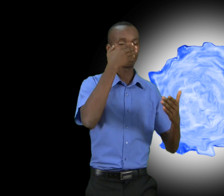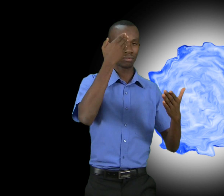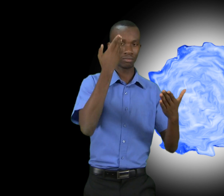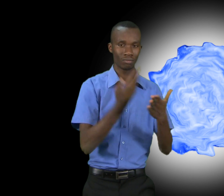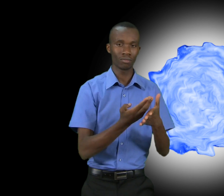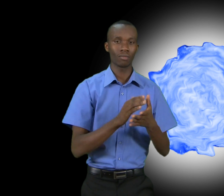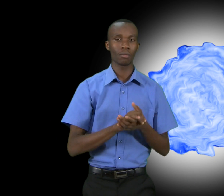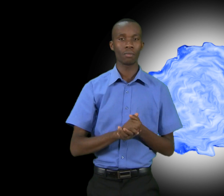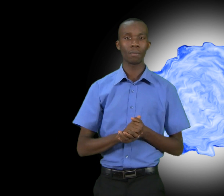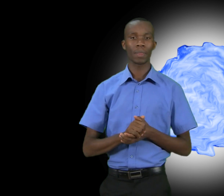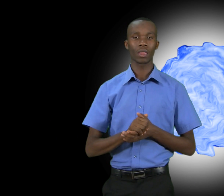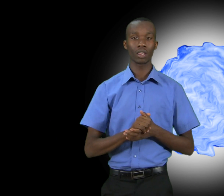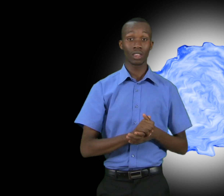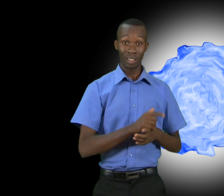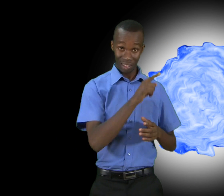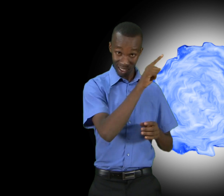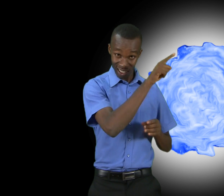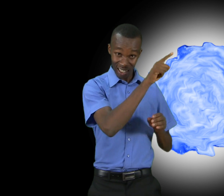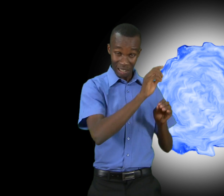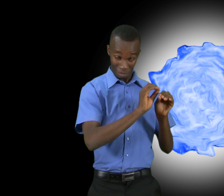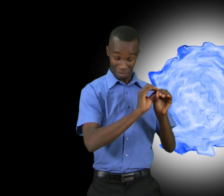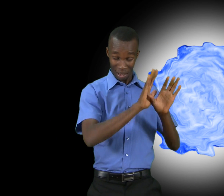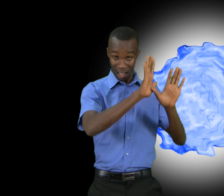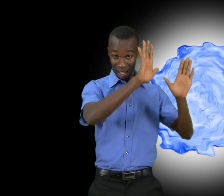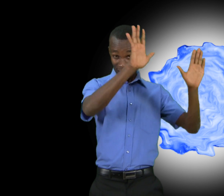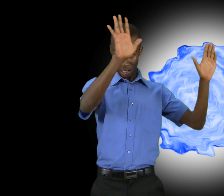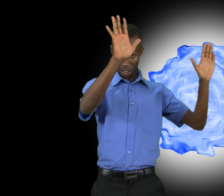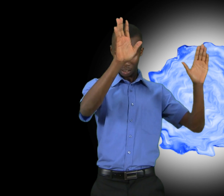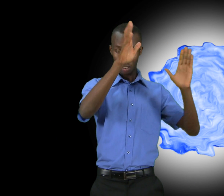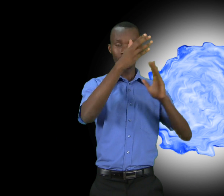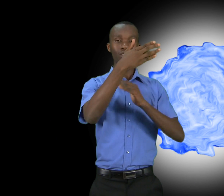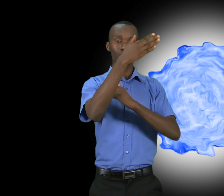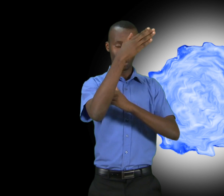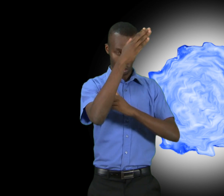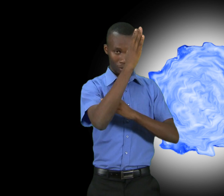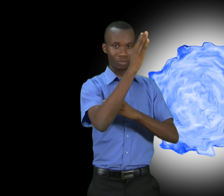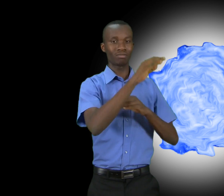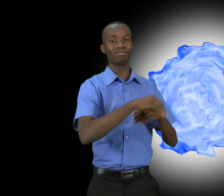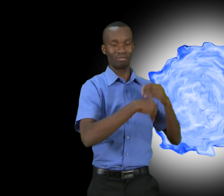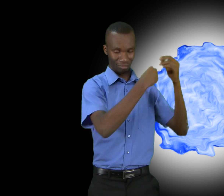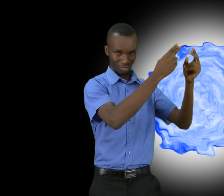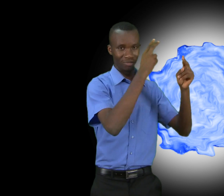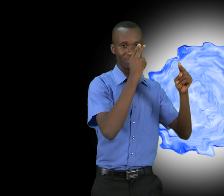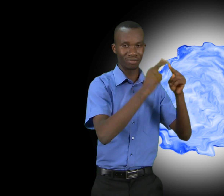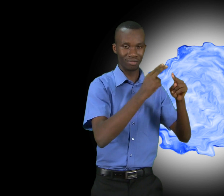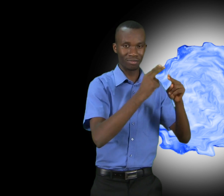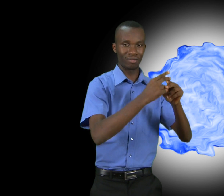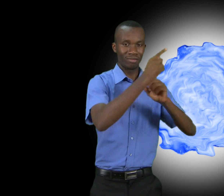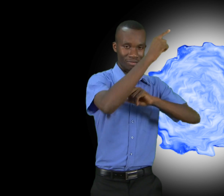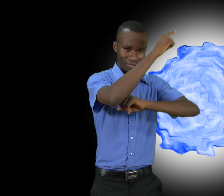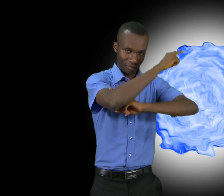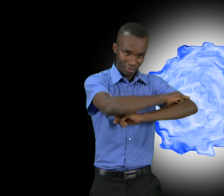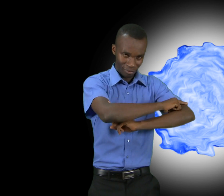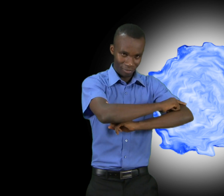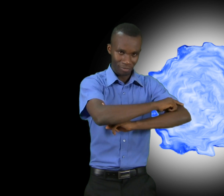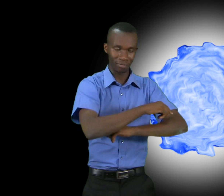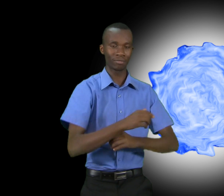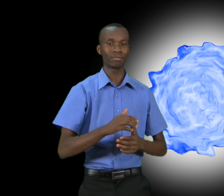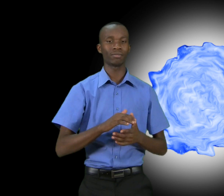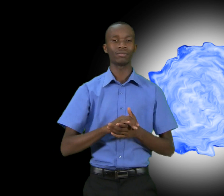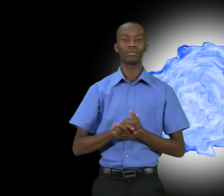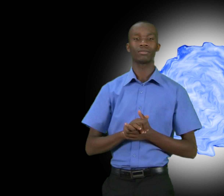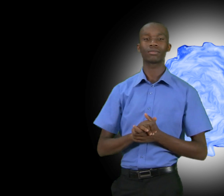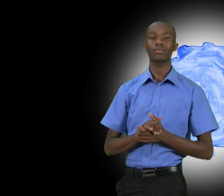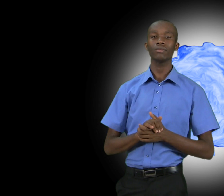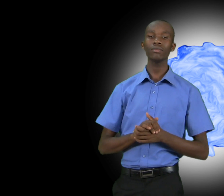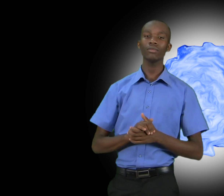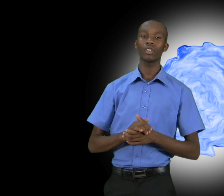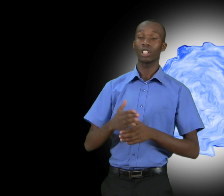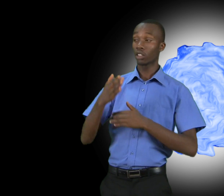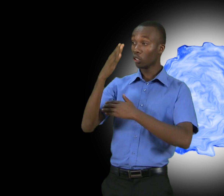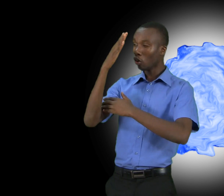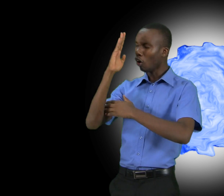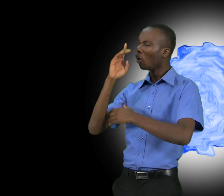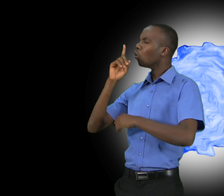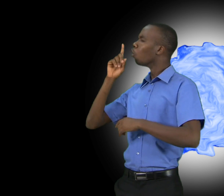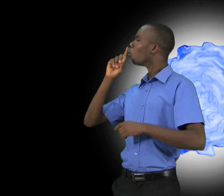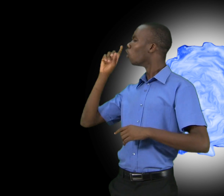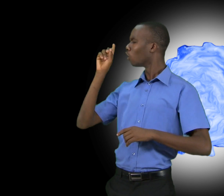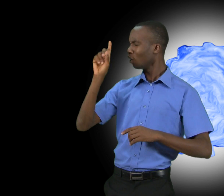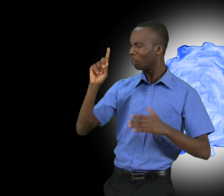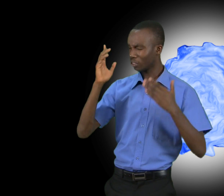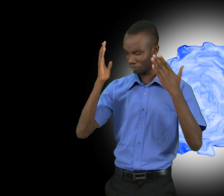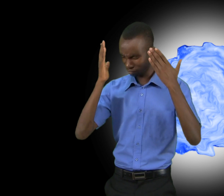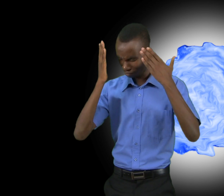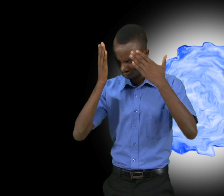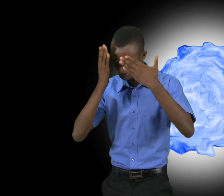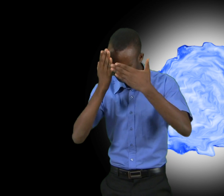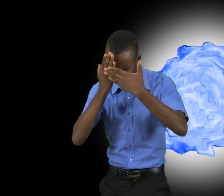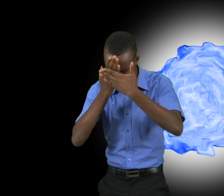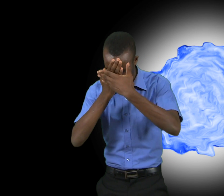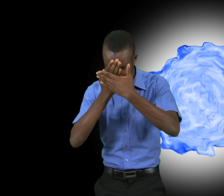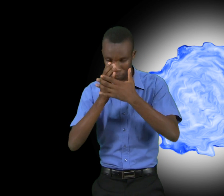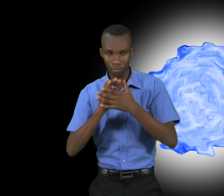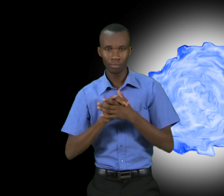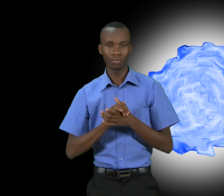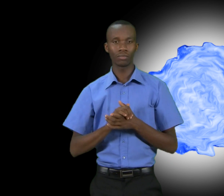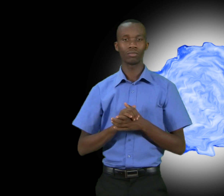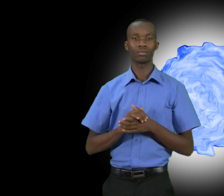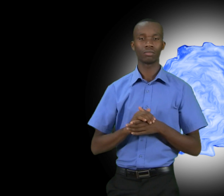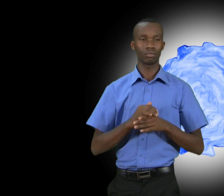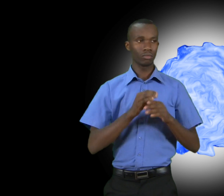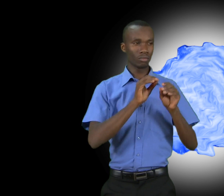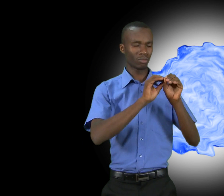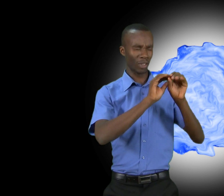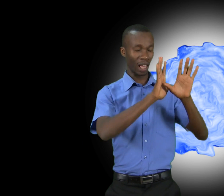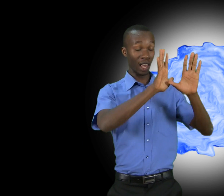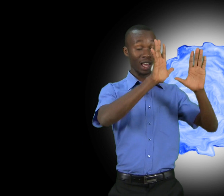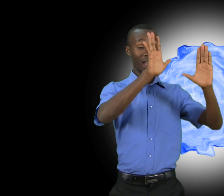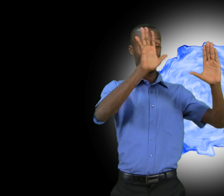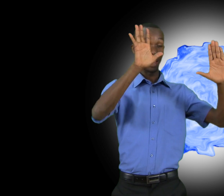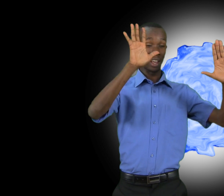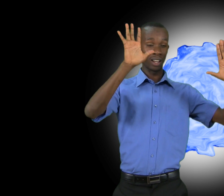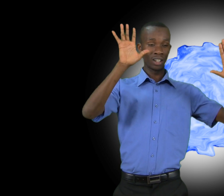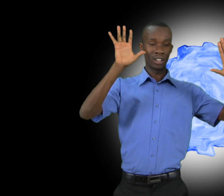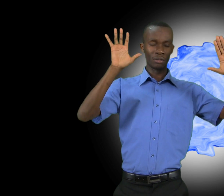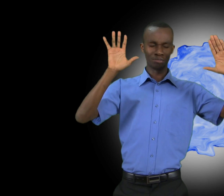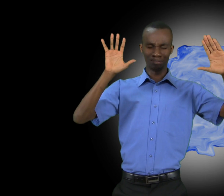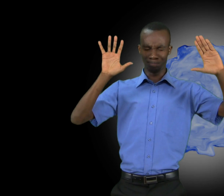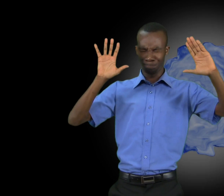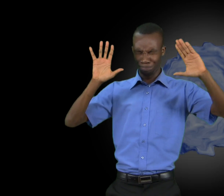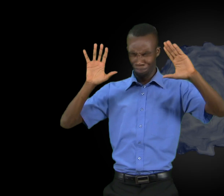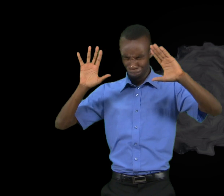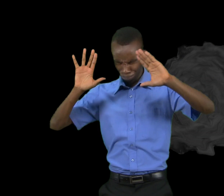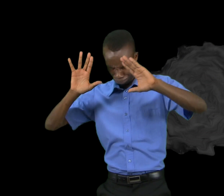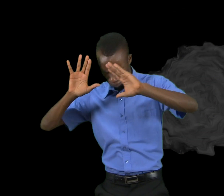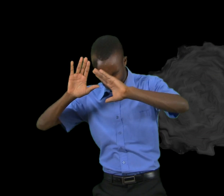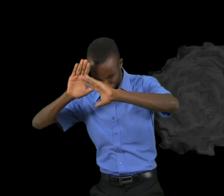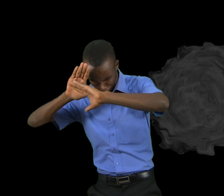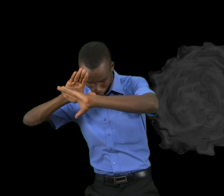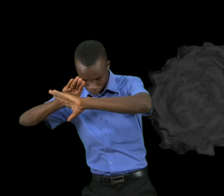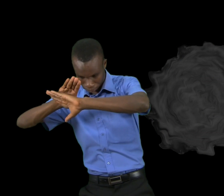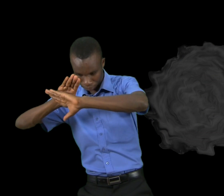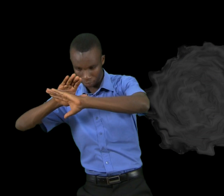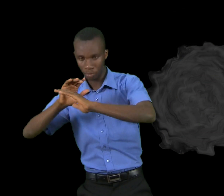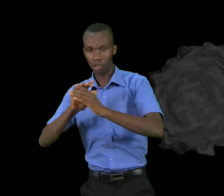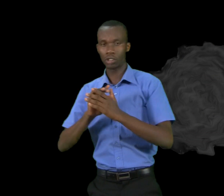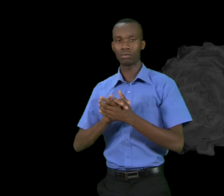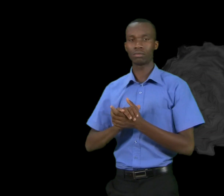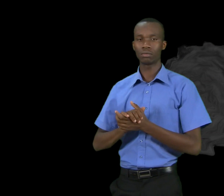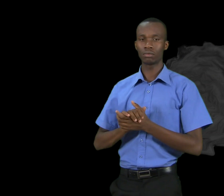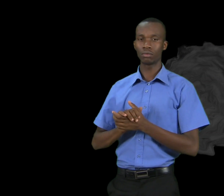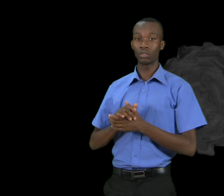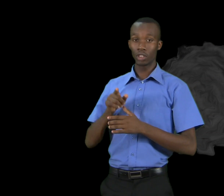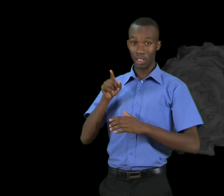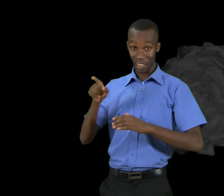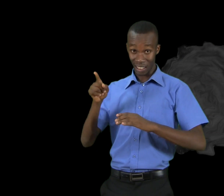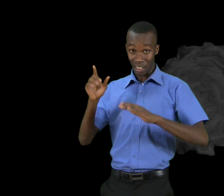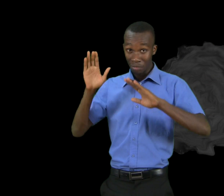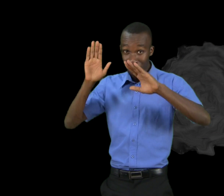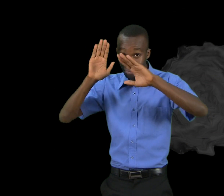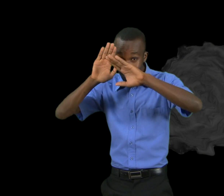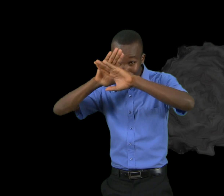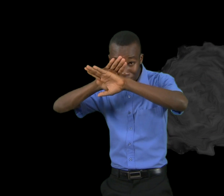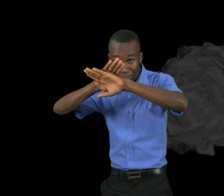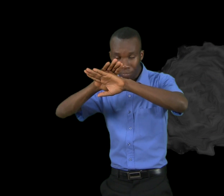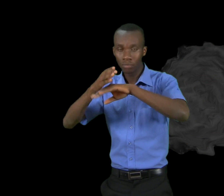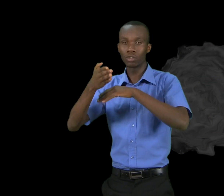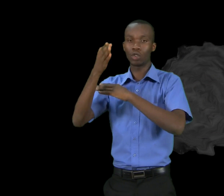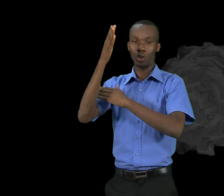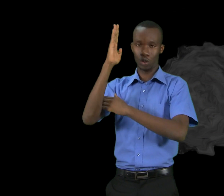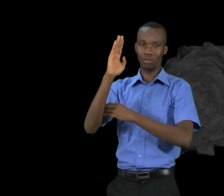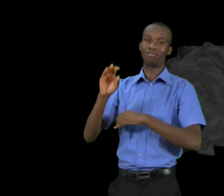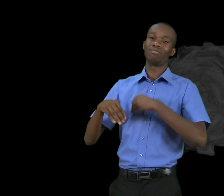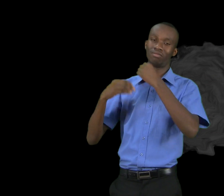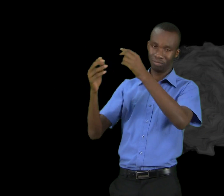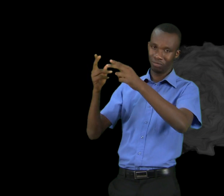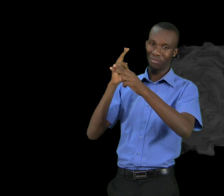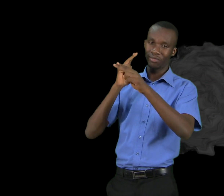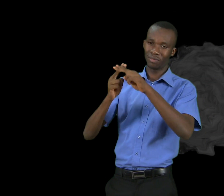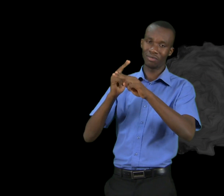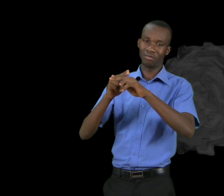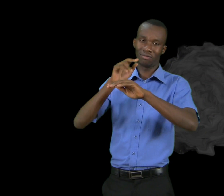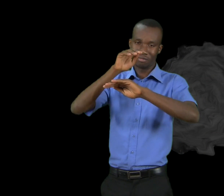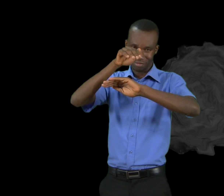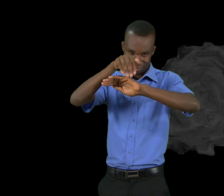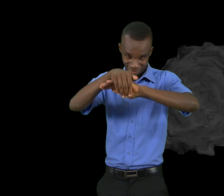And God saw that the light was good, and He separated the light from the darkness.